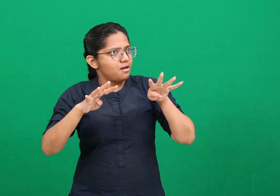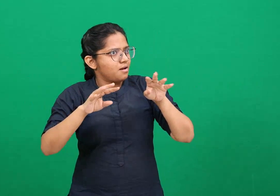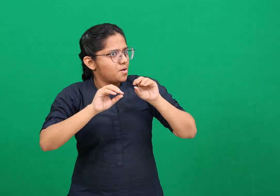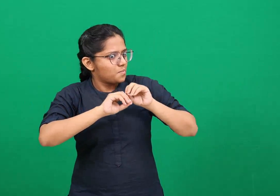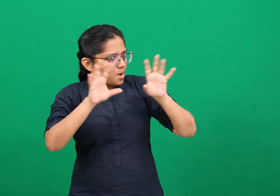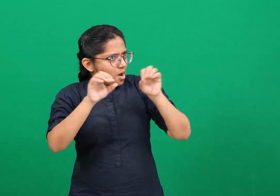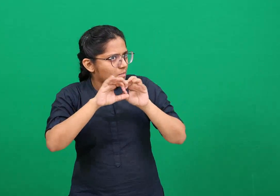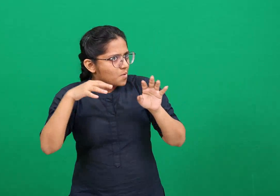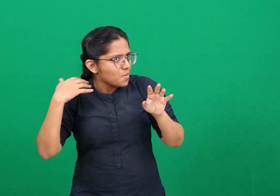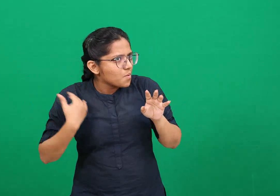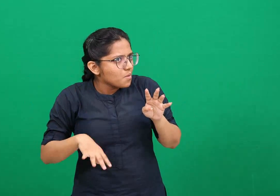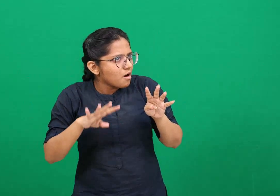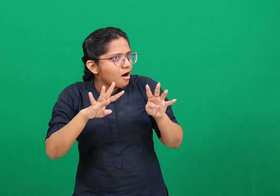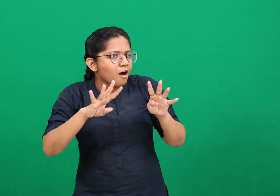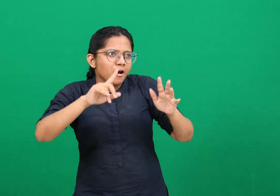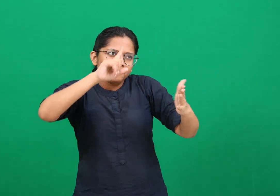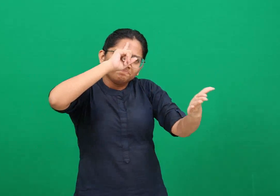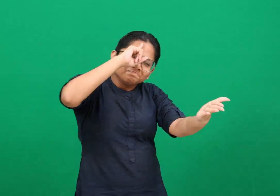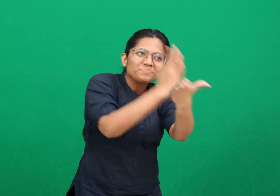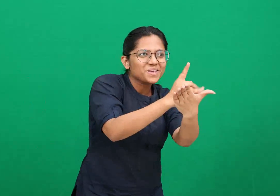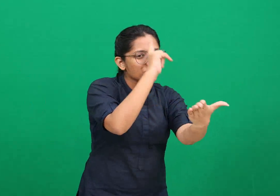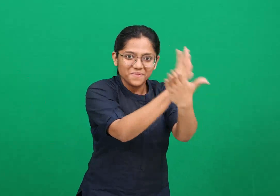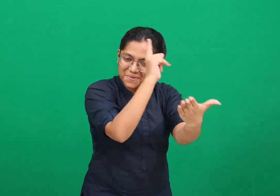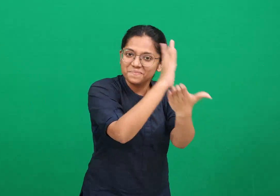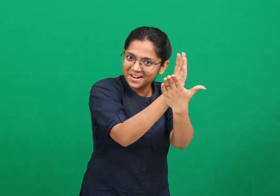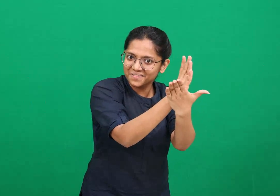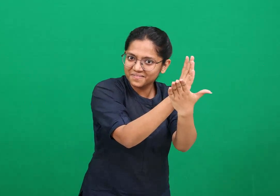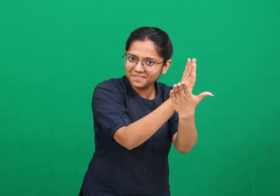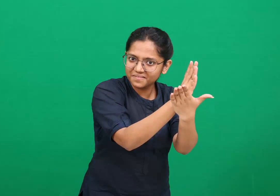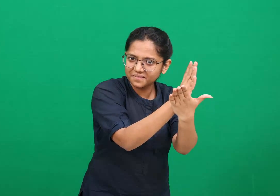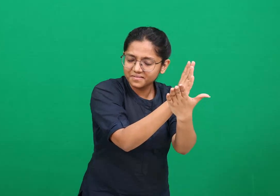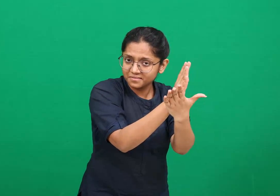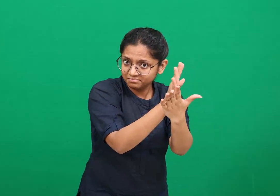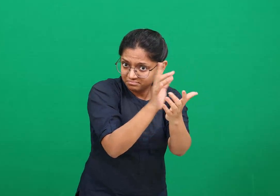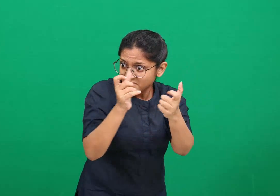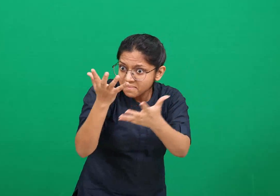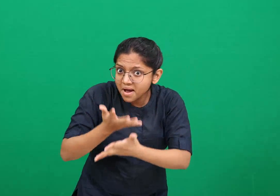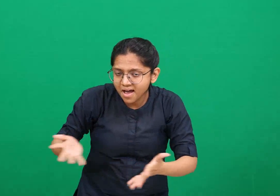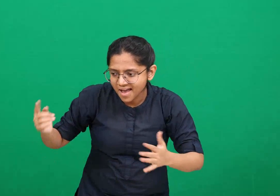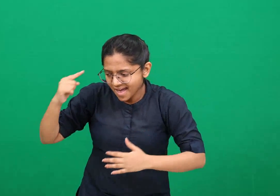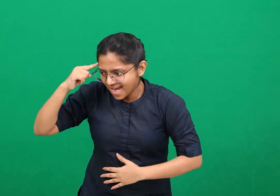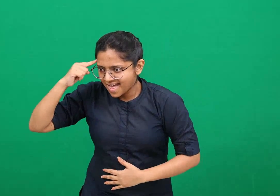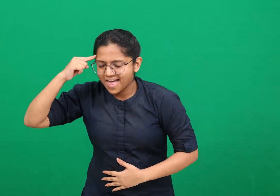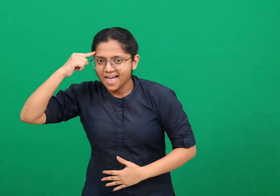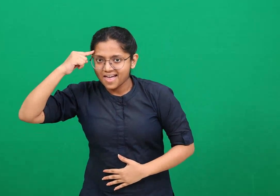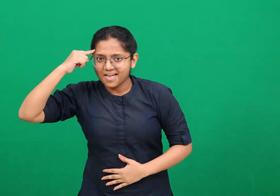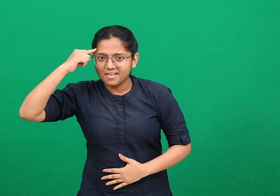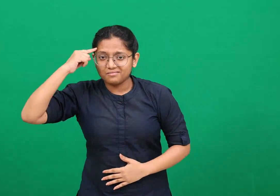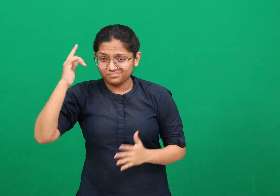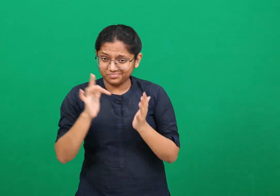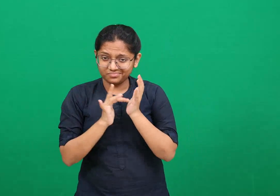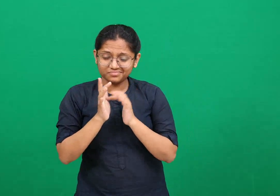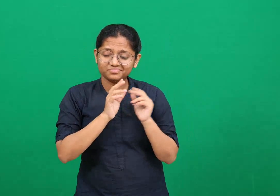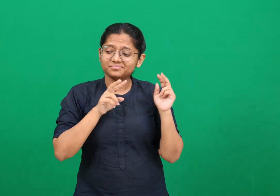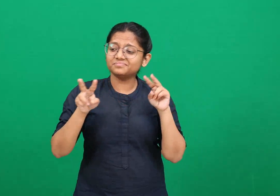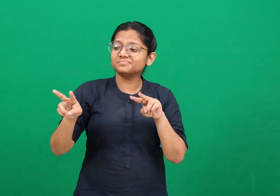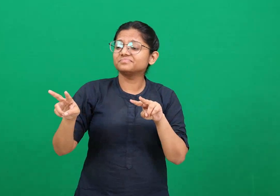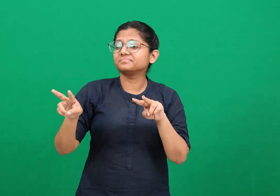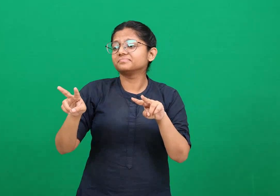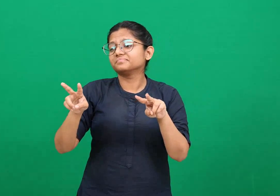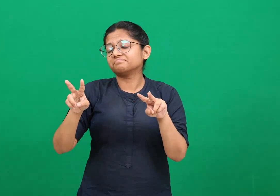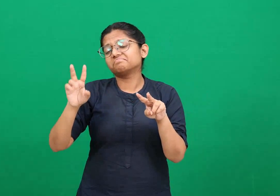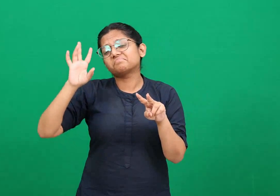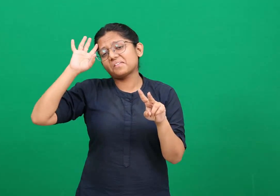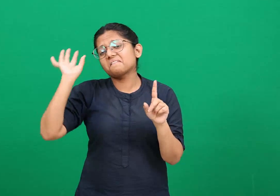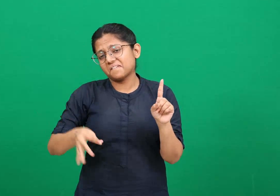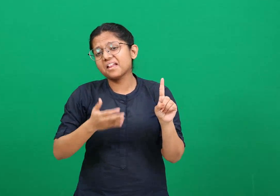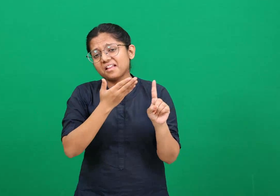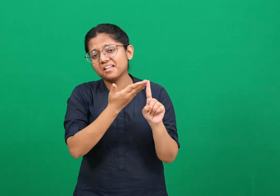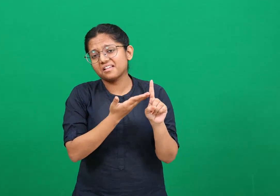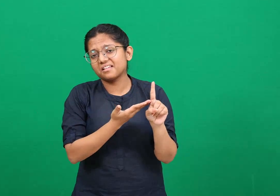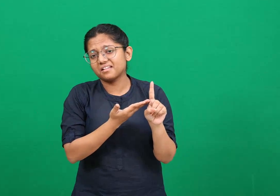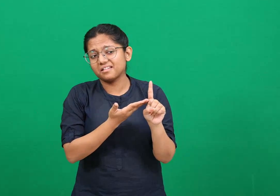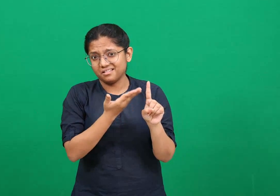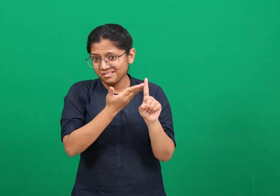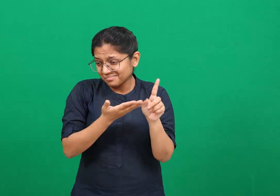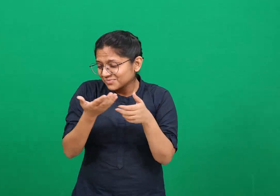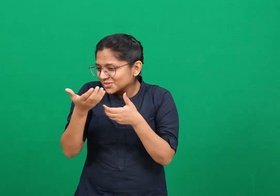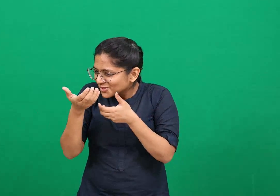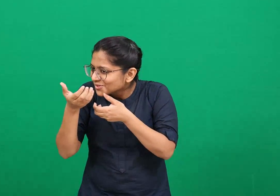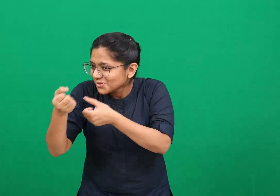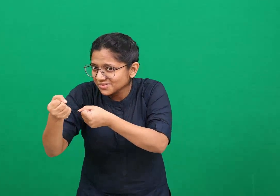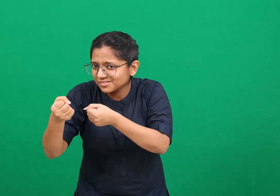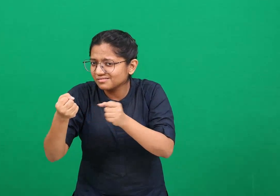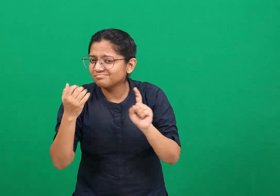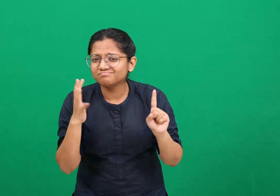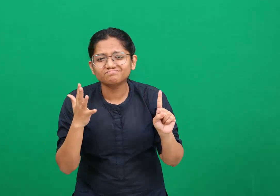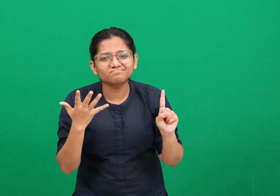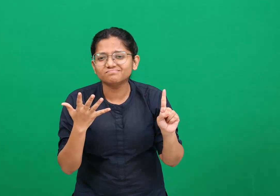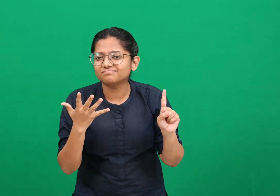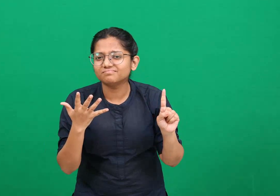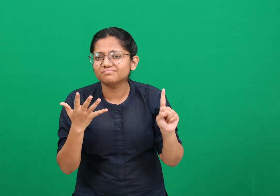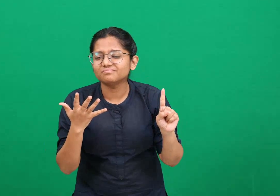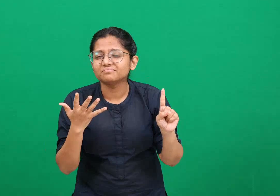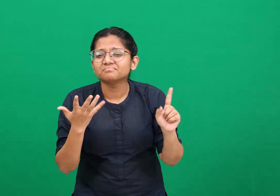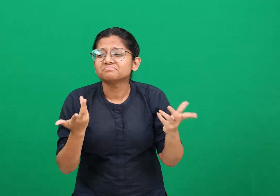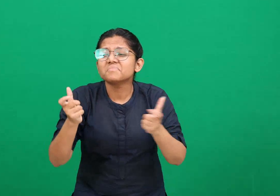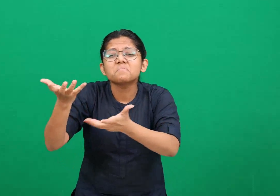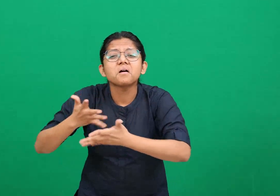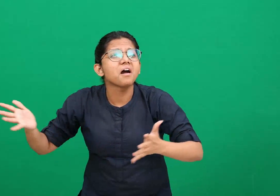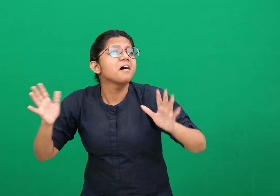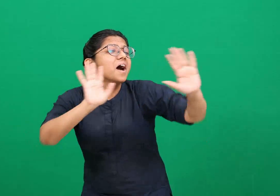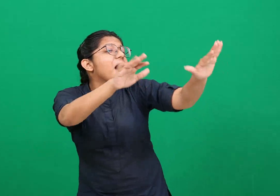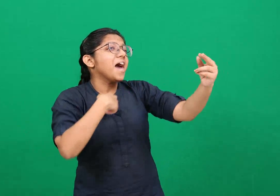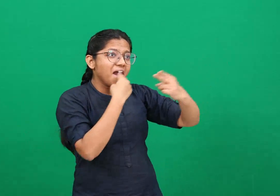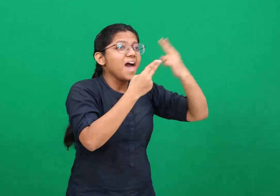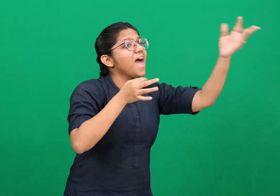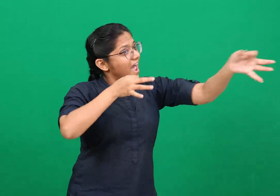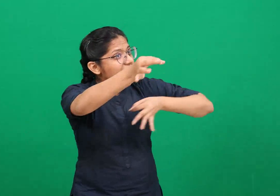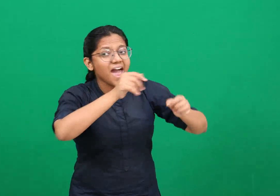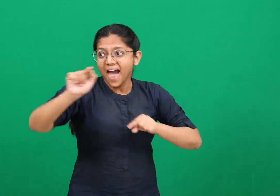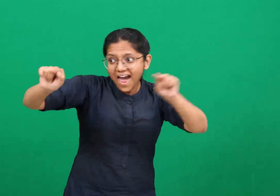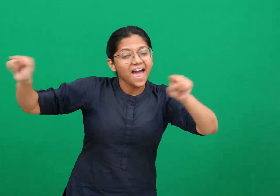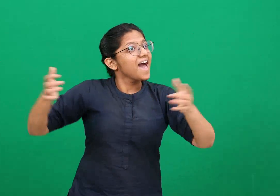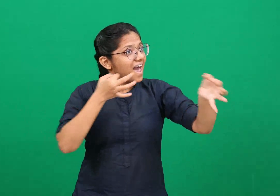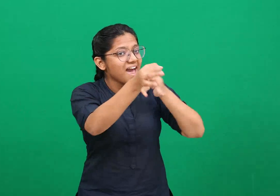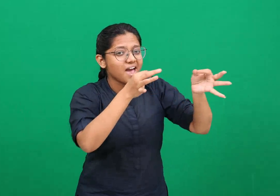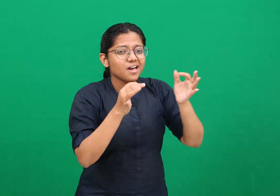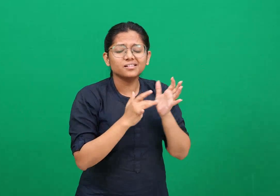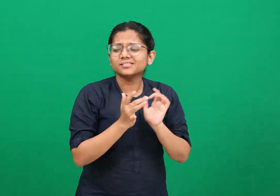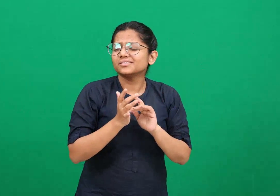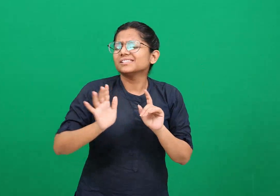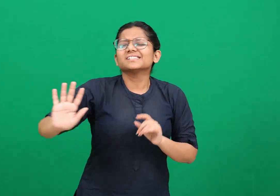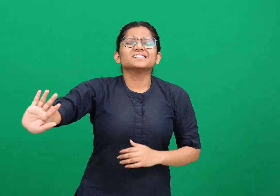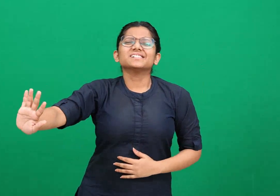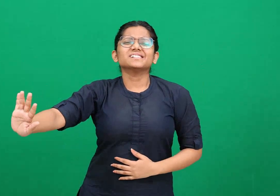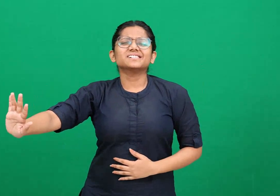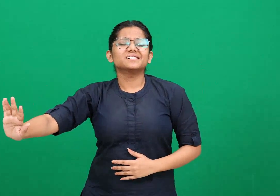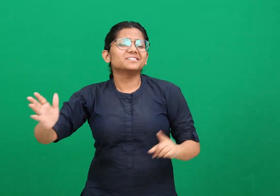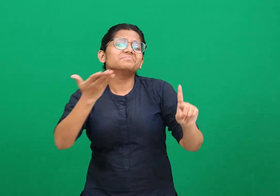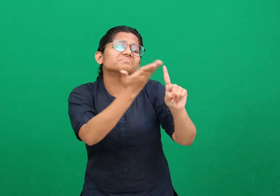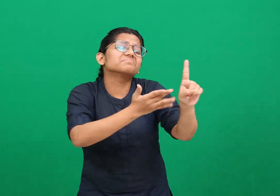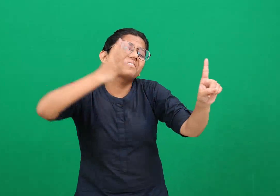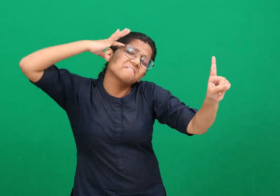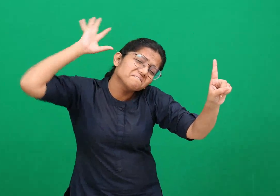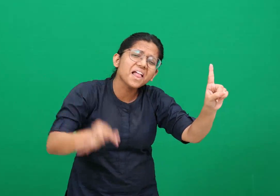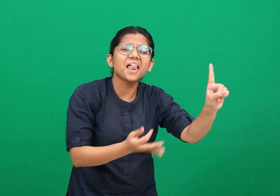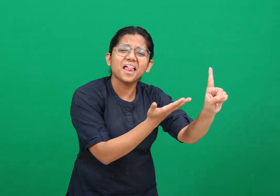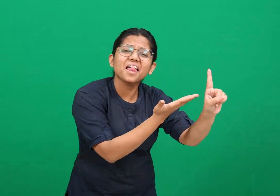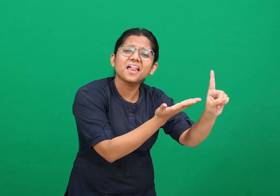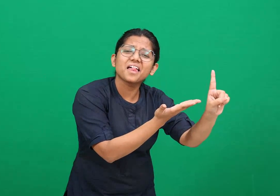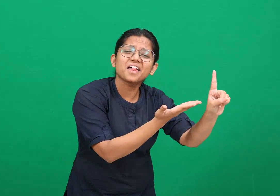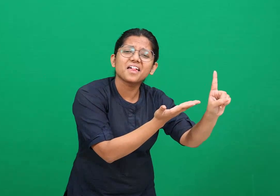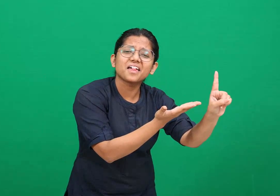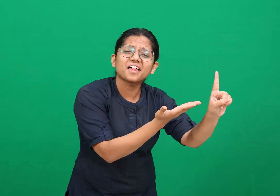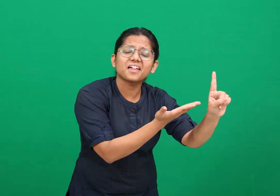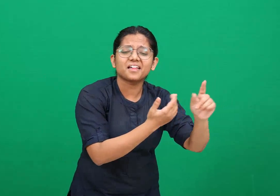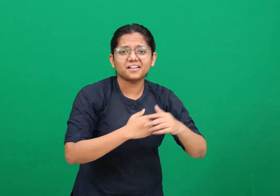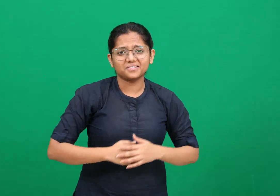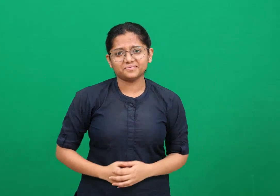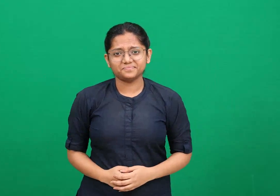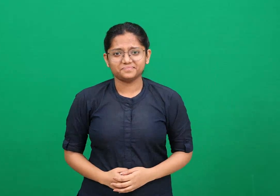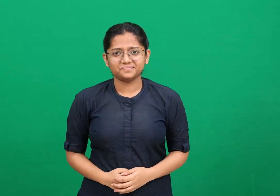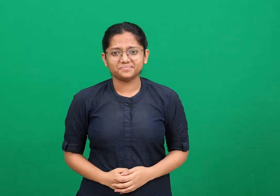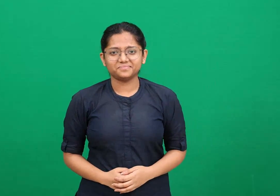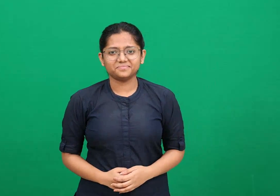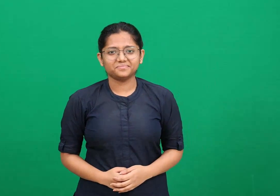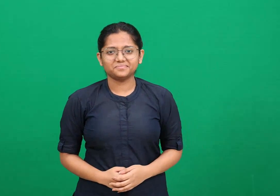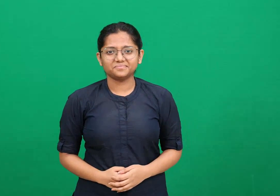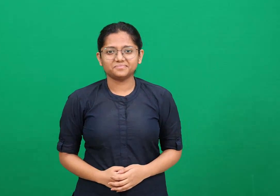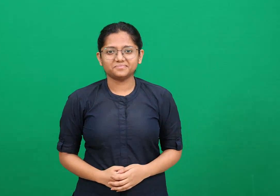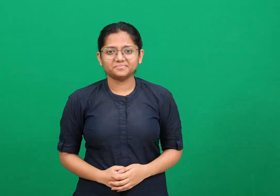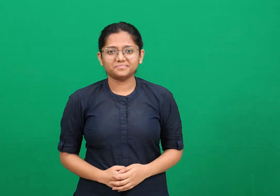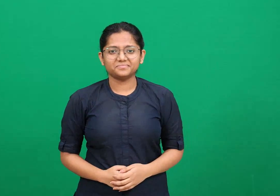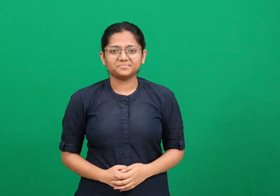But Jesus did not entrust Himself to them, for He knew them all. He did not need any testimony about man, for He knew what was in a man.